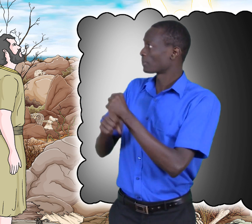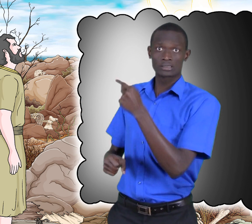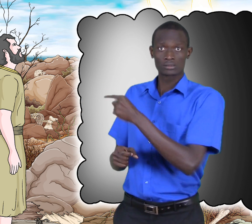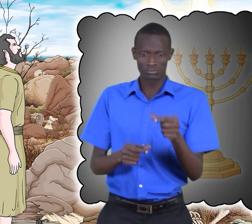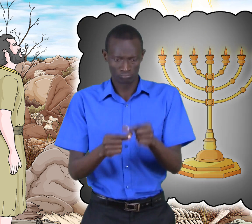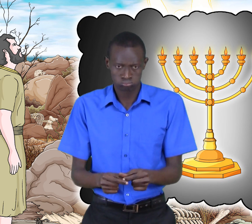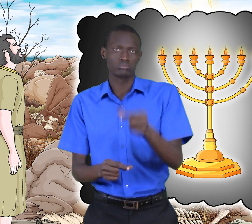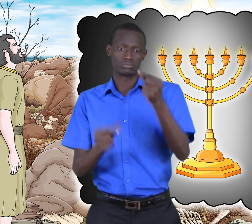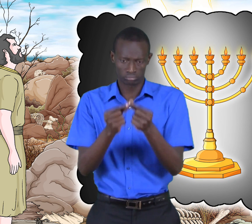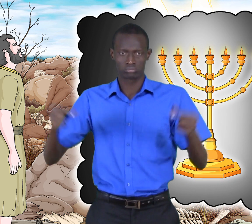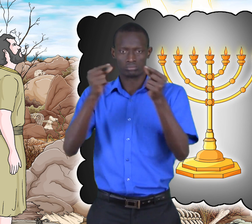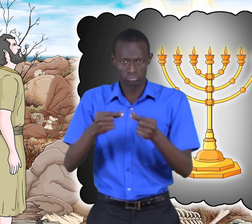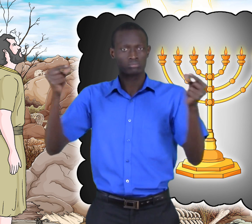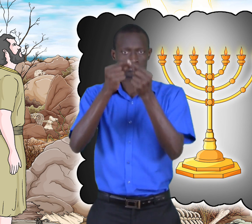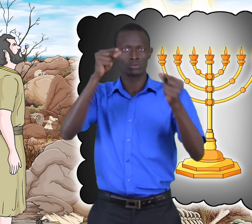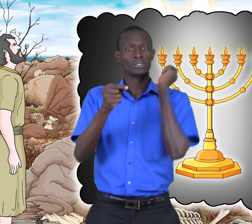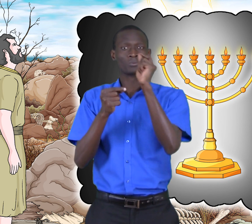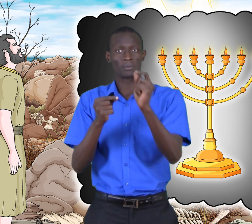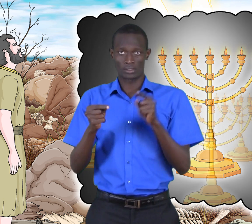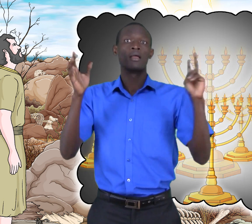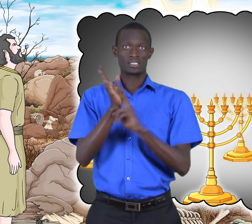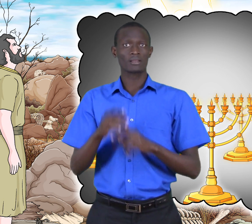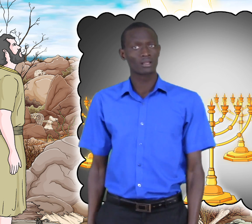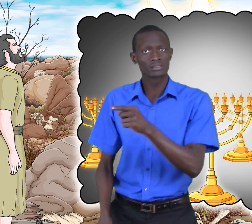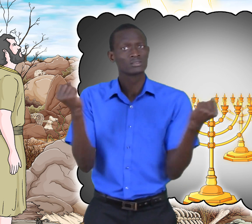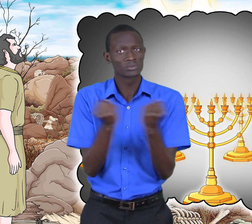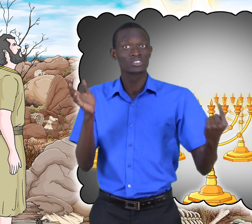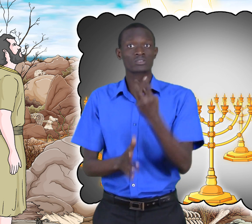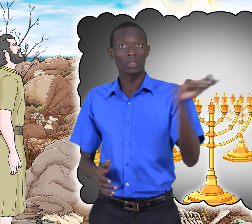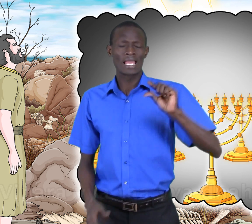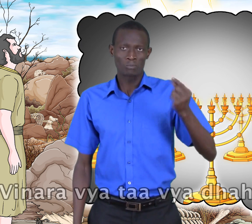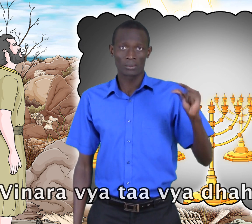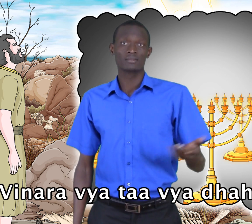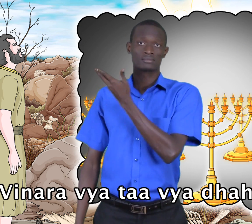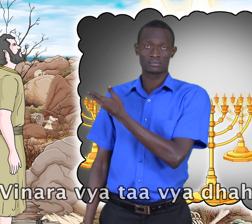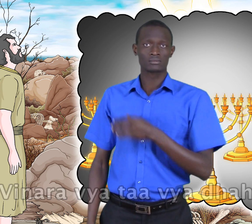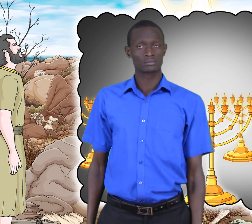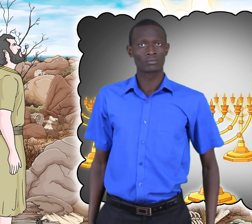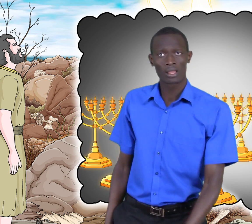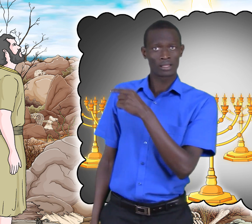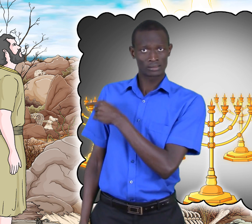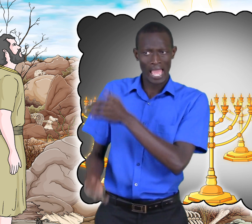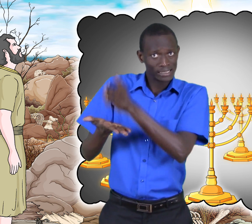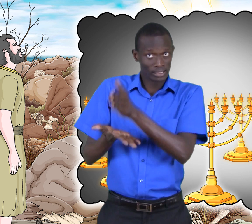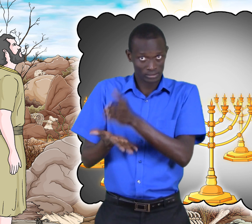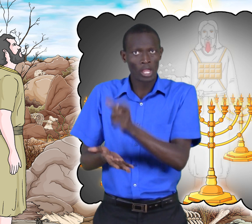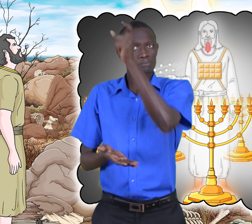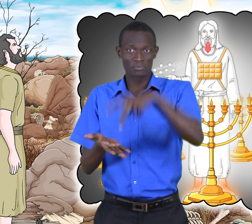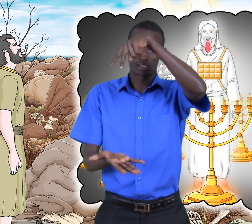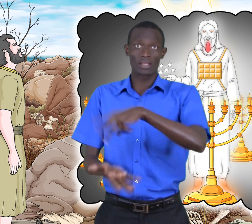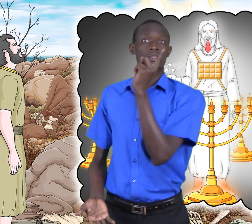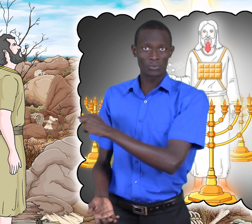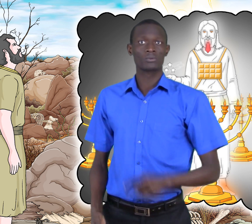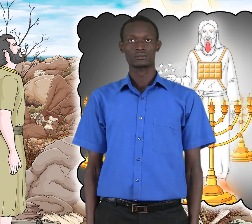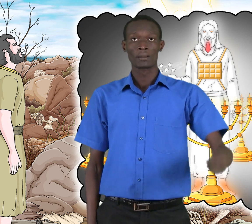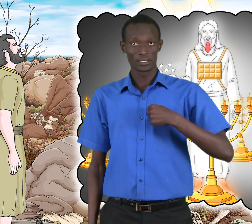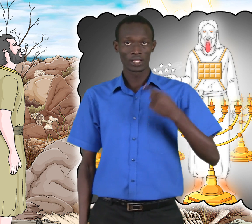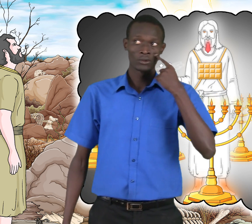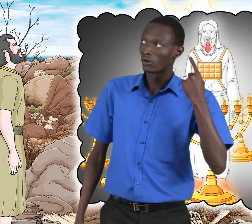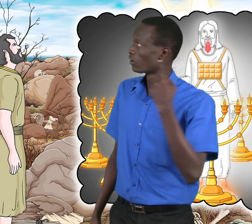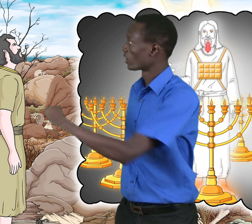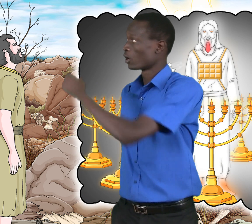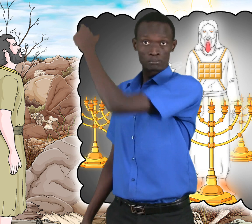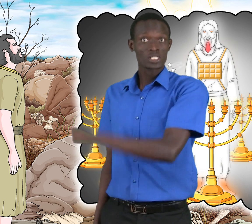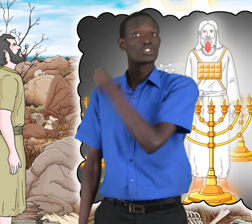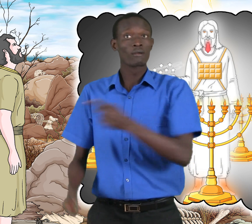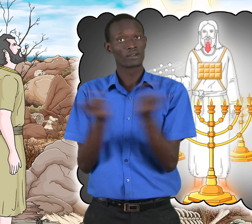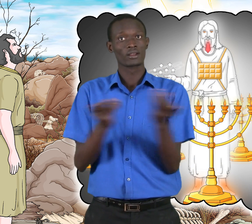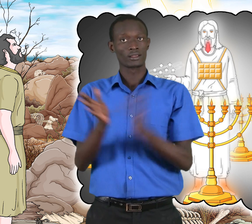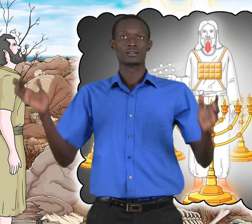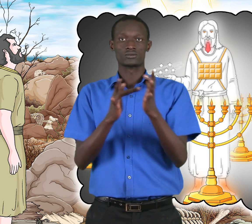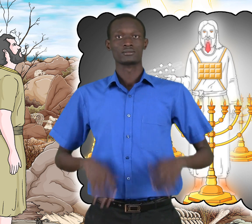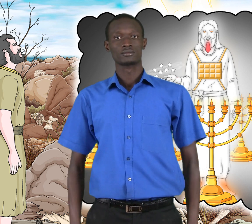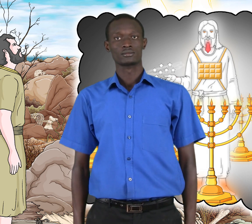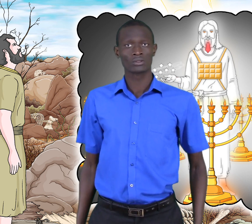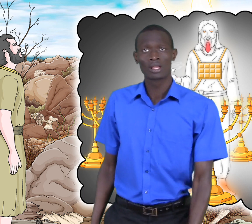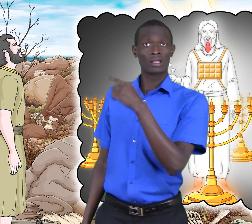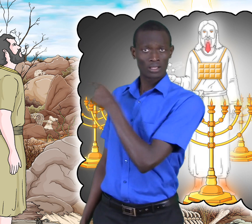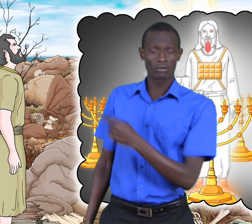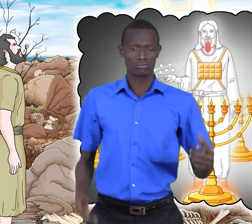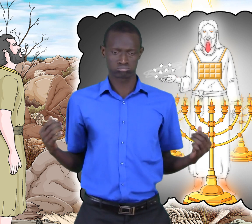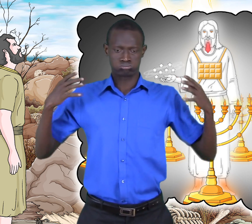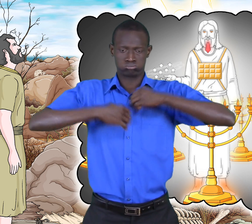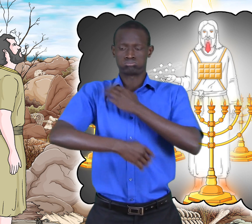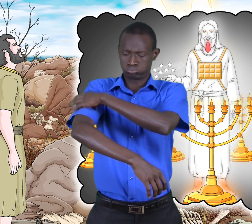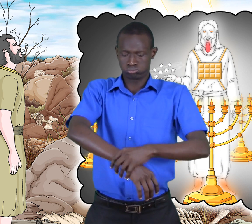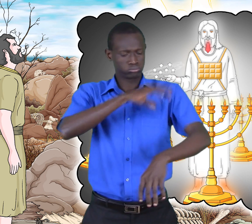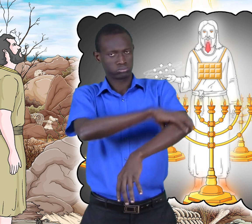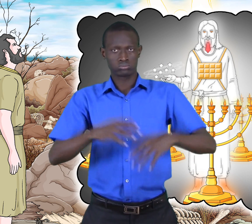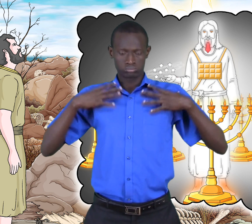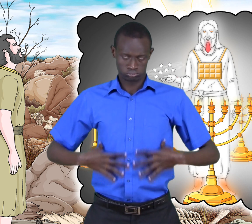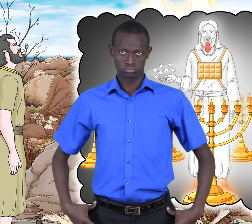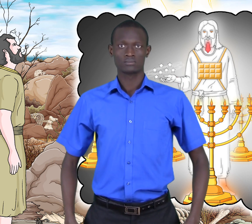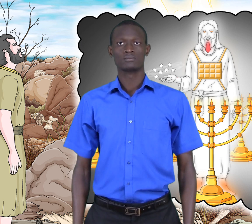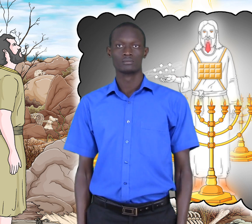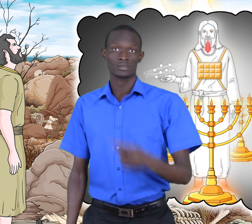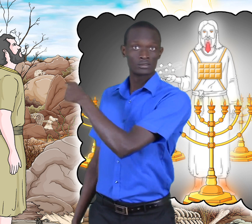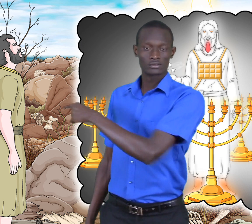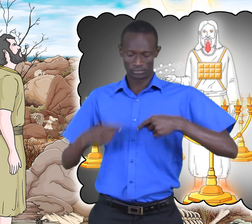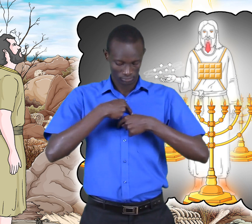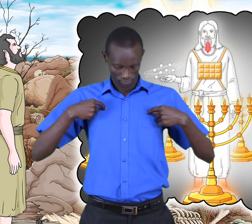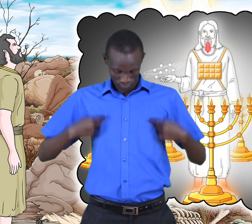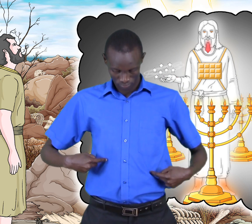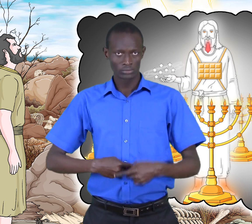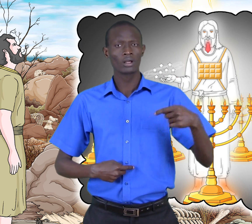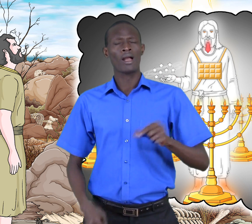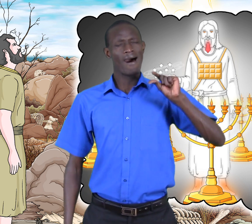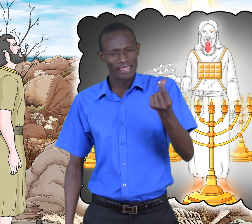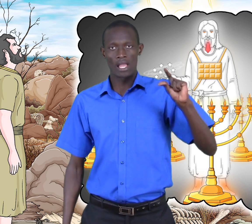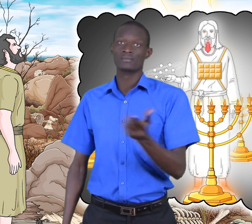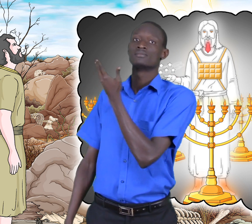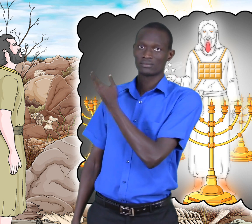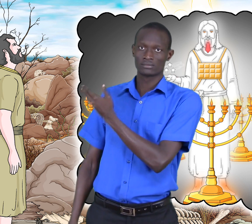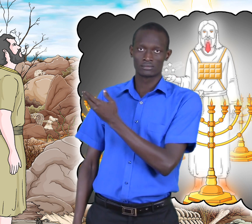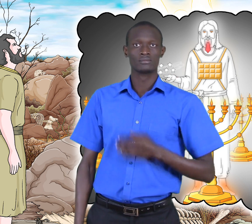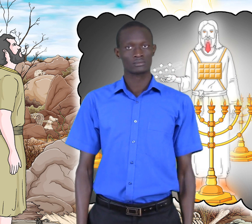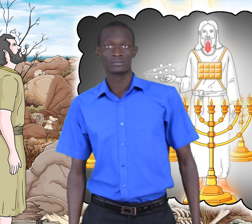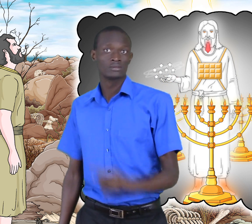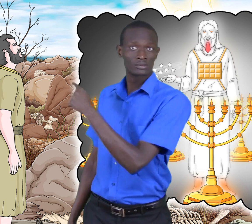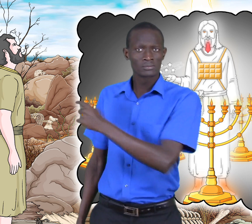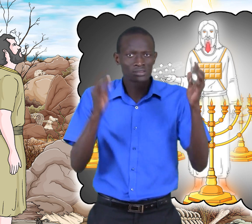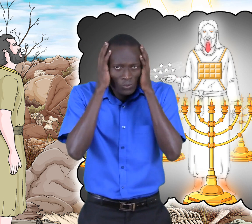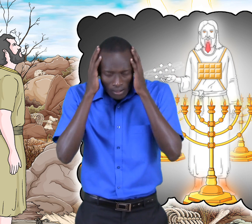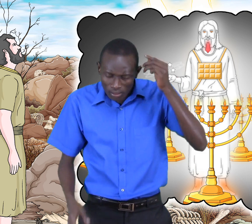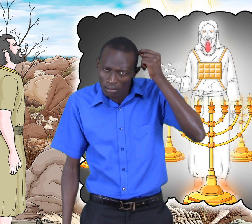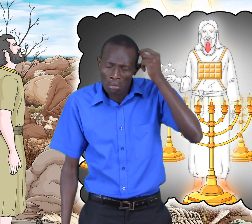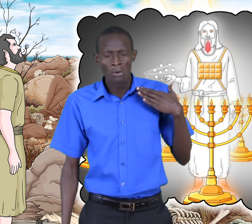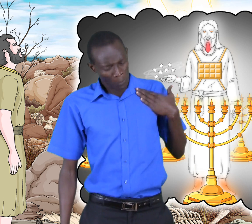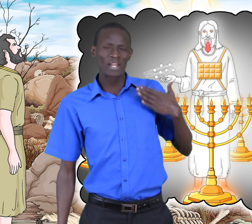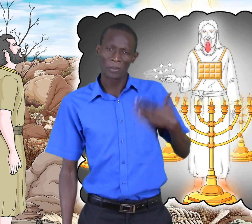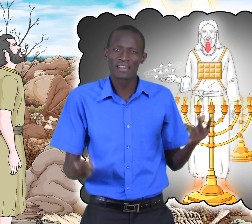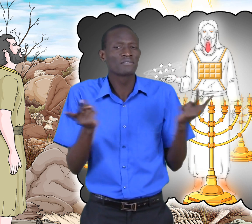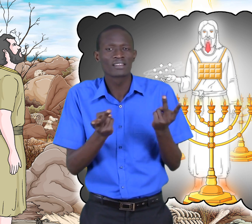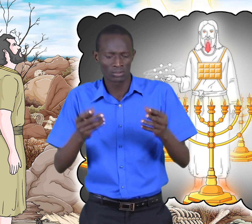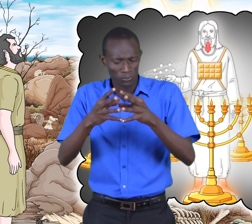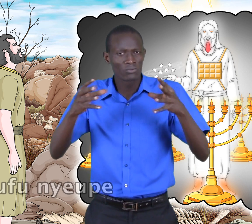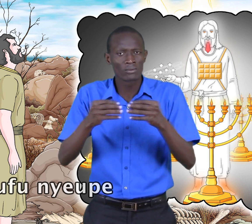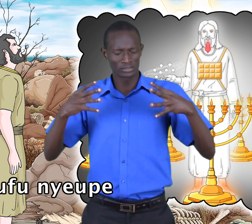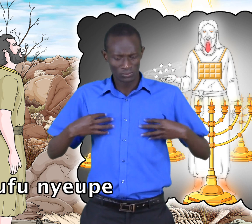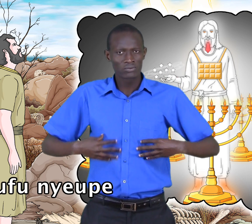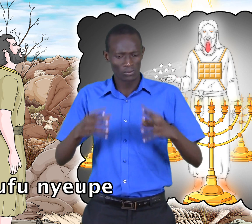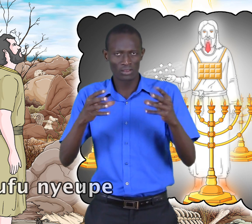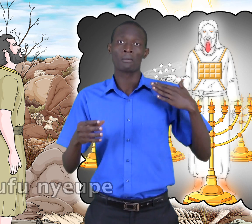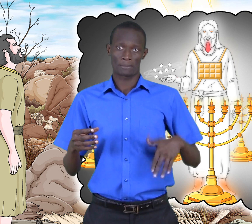And having turned, I saw seven golden lampstands, and among the lampstands was One like the Son of Man, dressed in a long robe, with a golden sash around His chest.